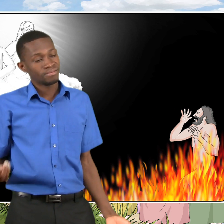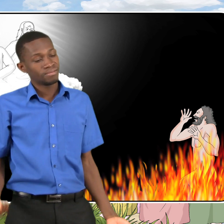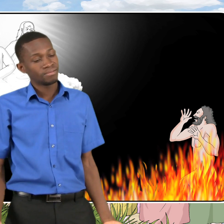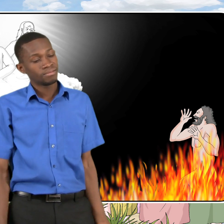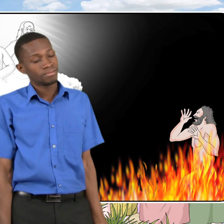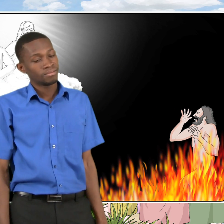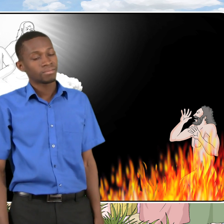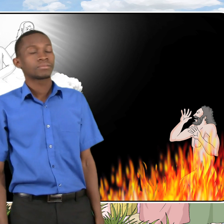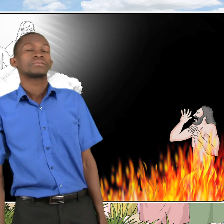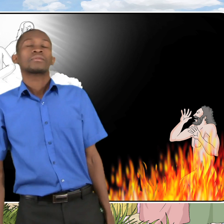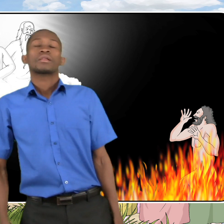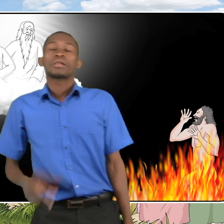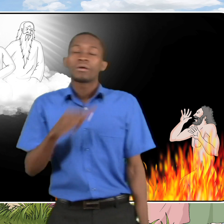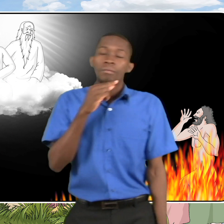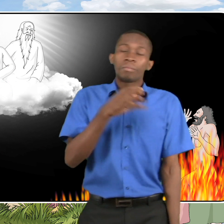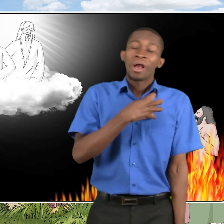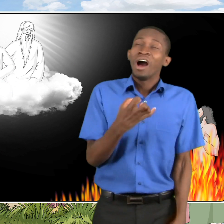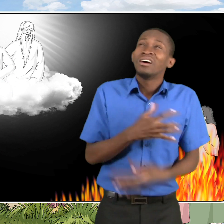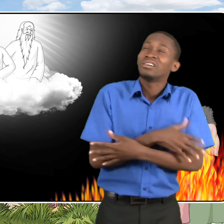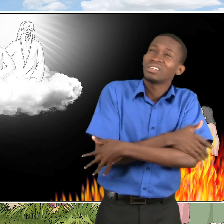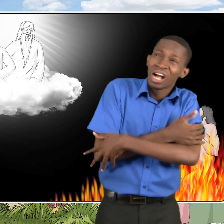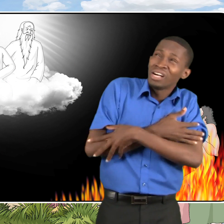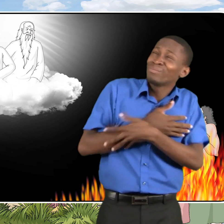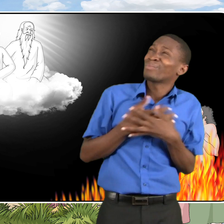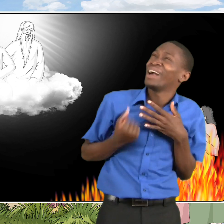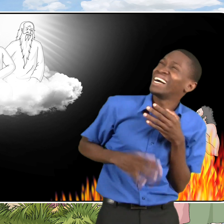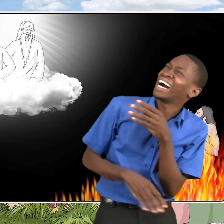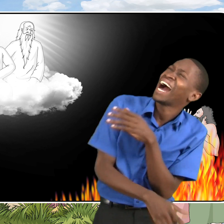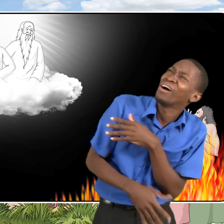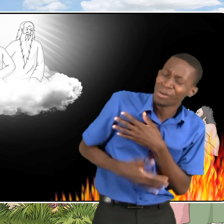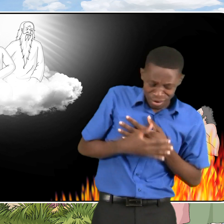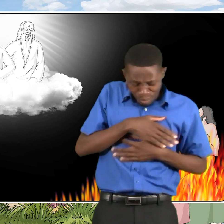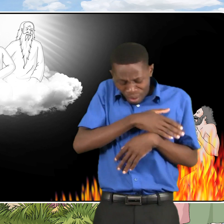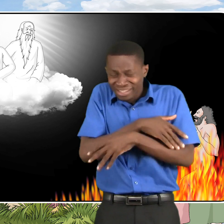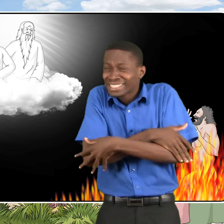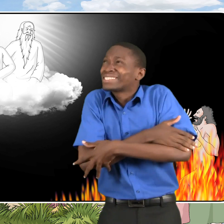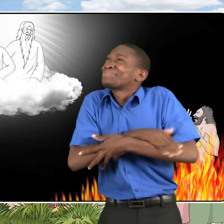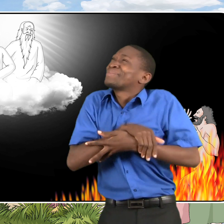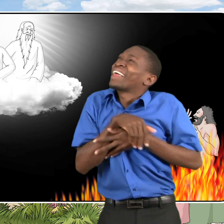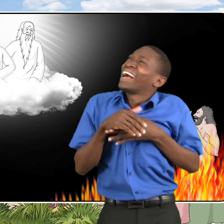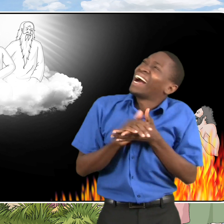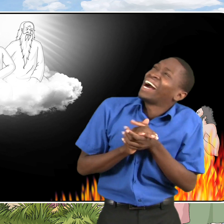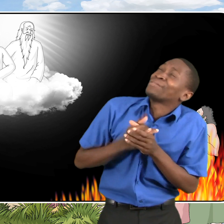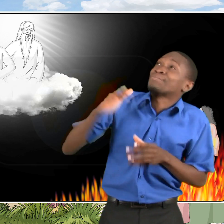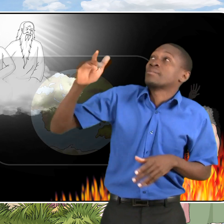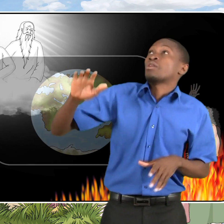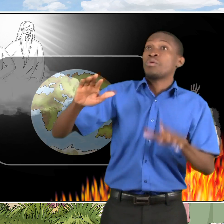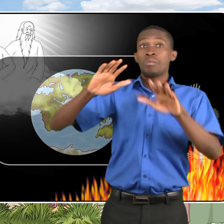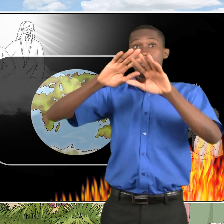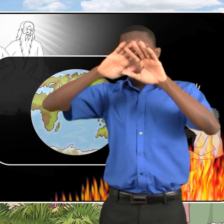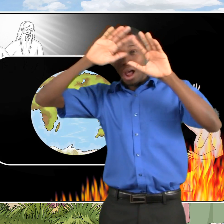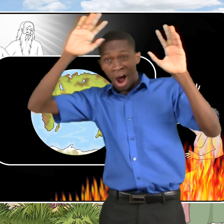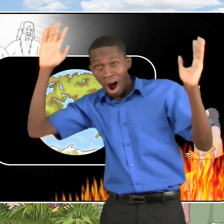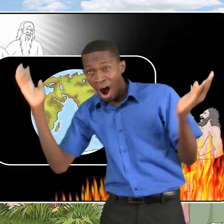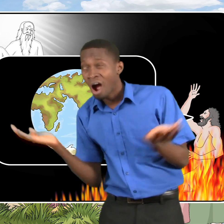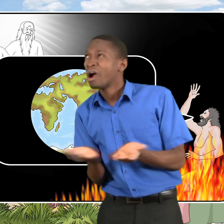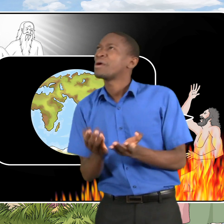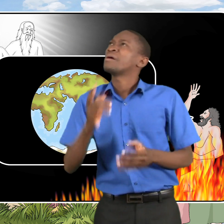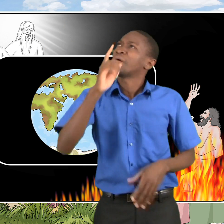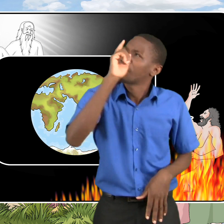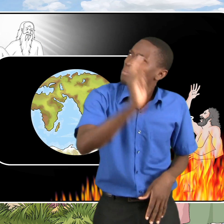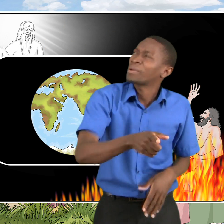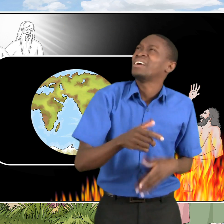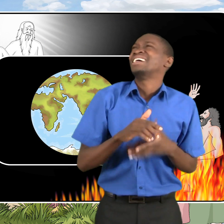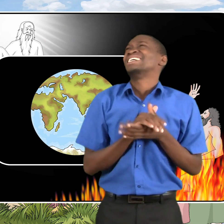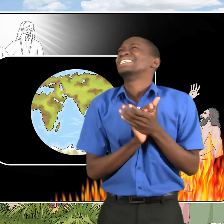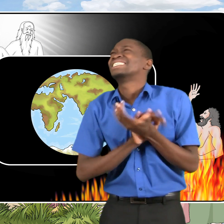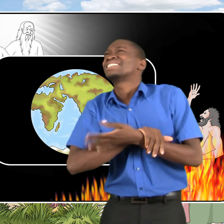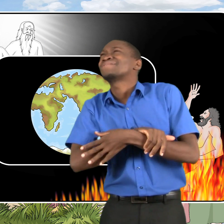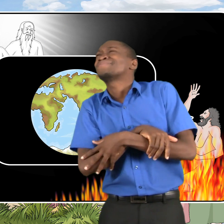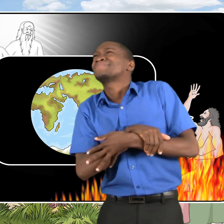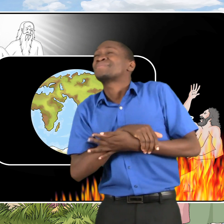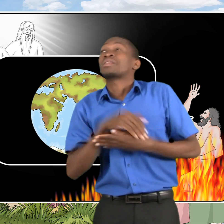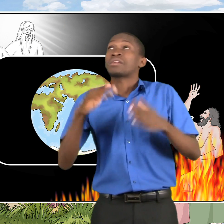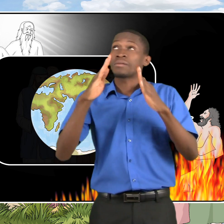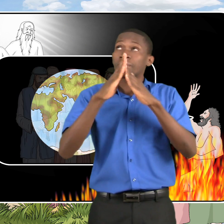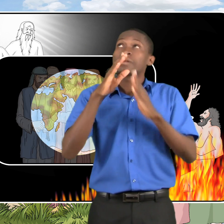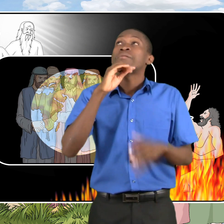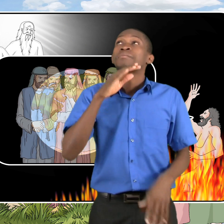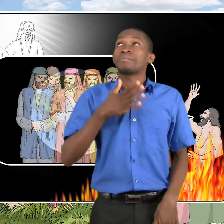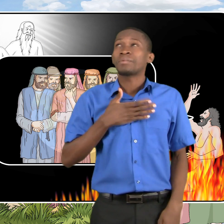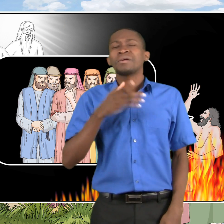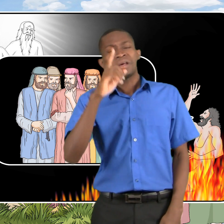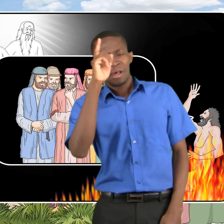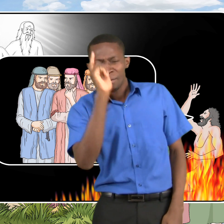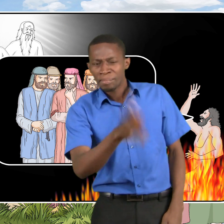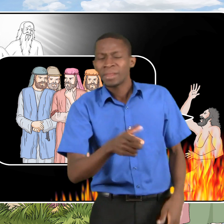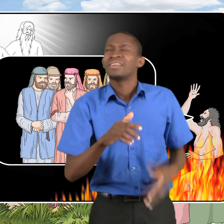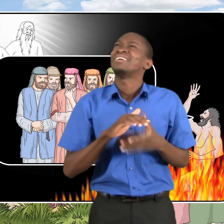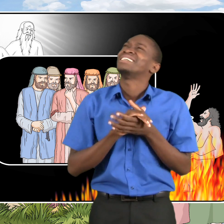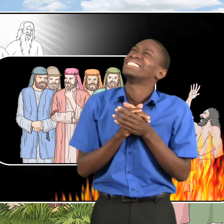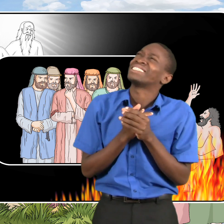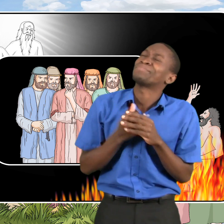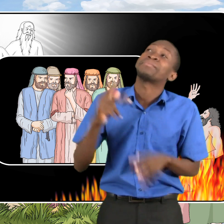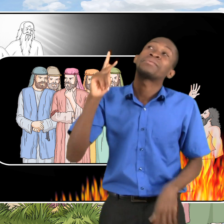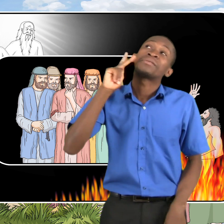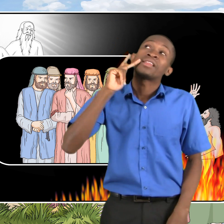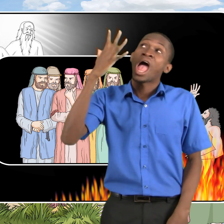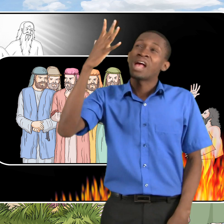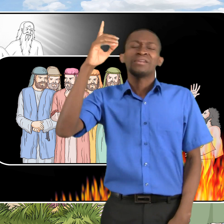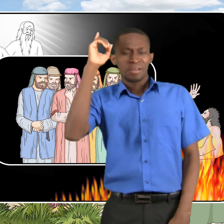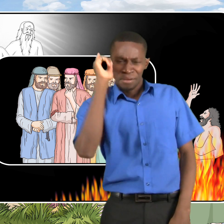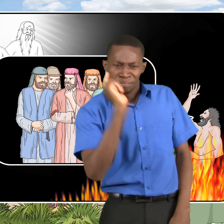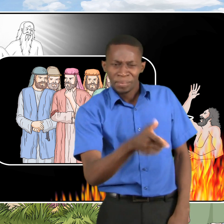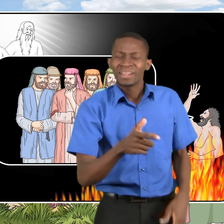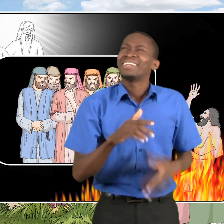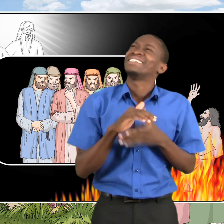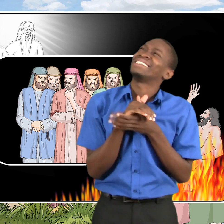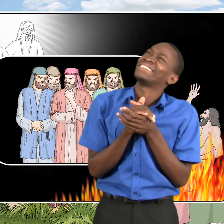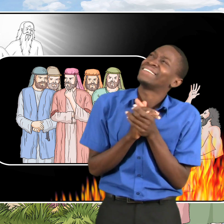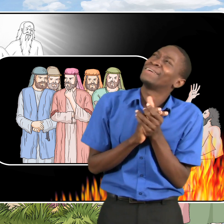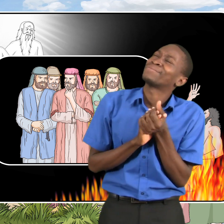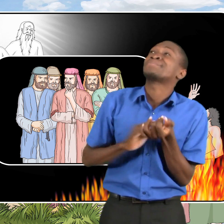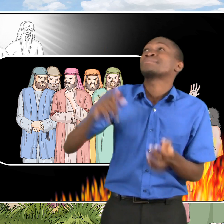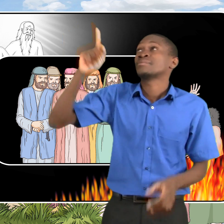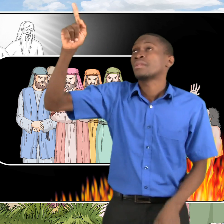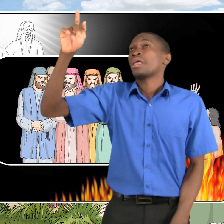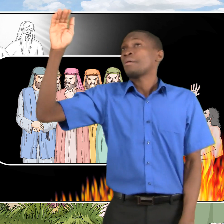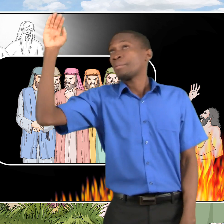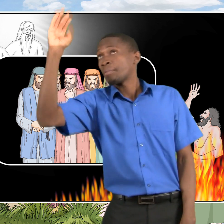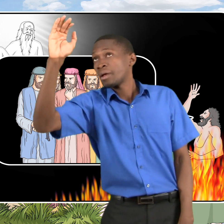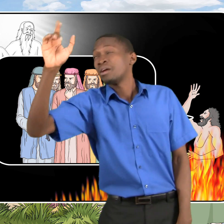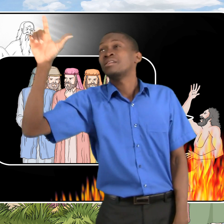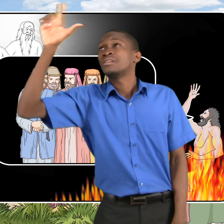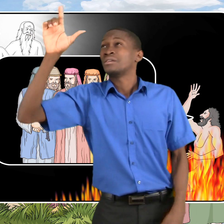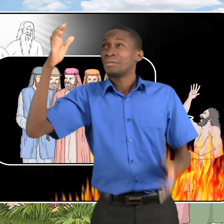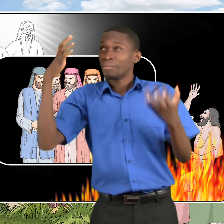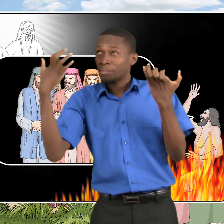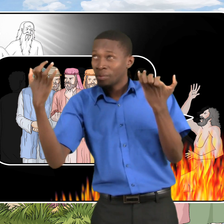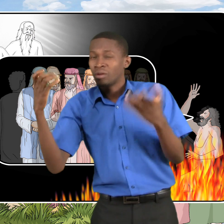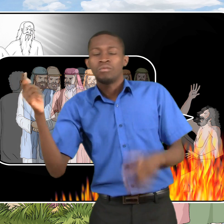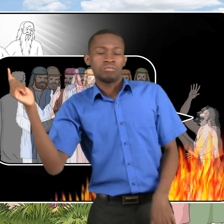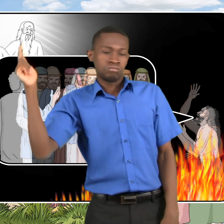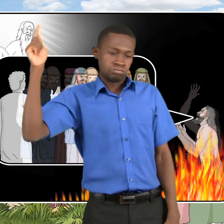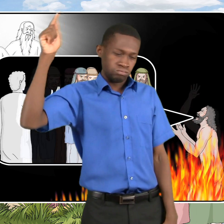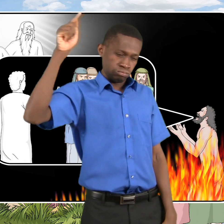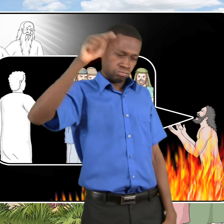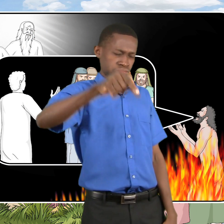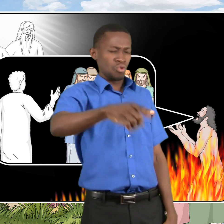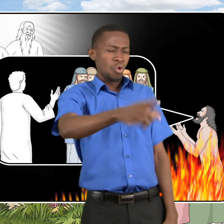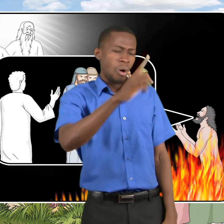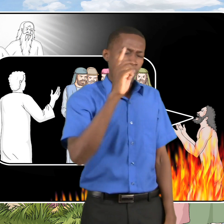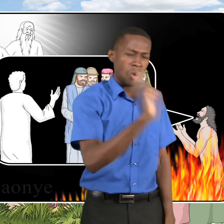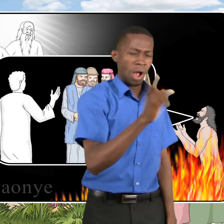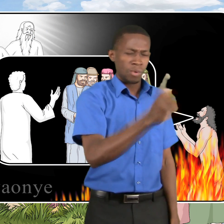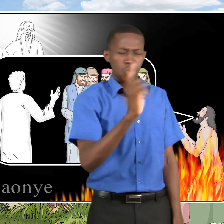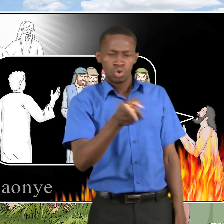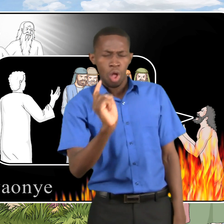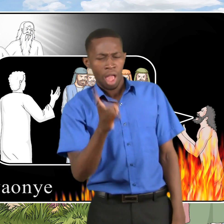‘Then I beg you, father,’ he said, ‘send Lazarus to my father’s house, for I have five brothers.